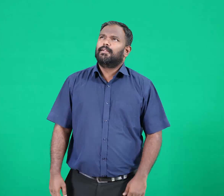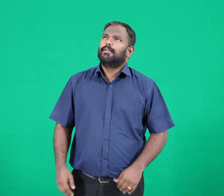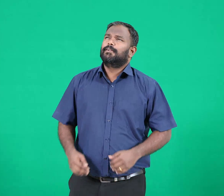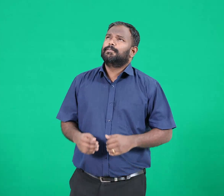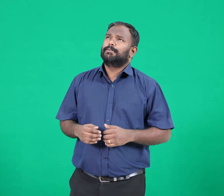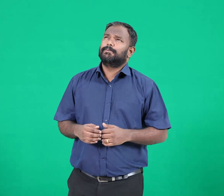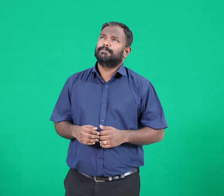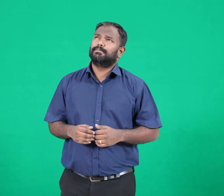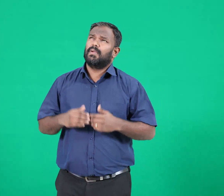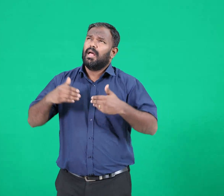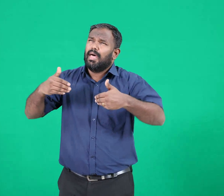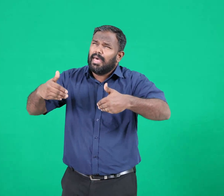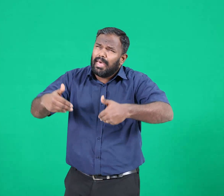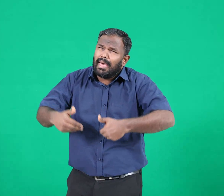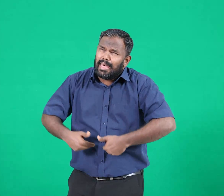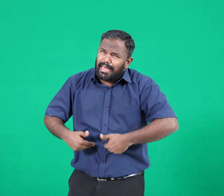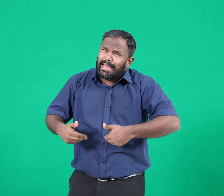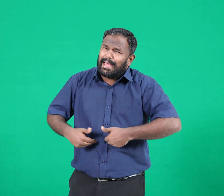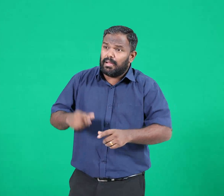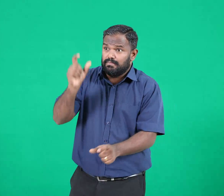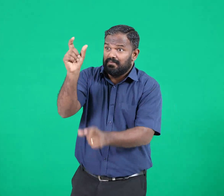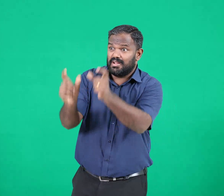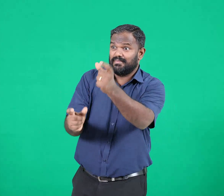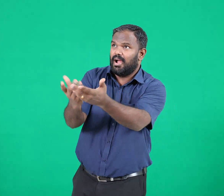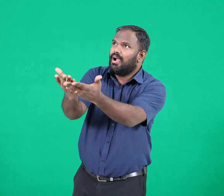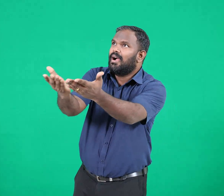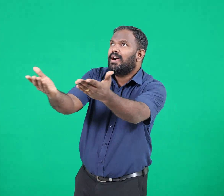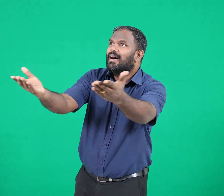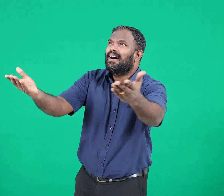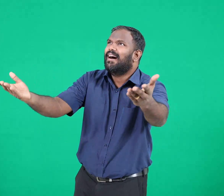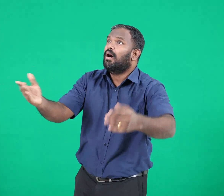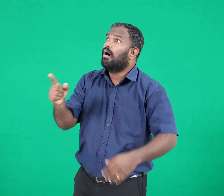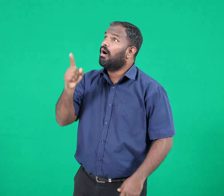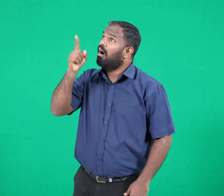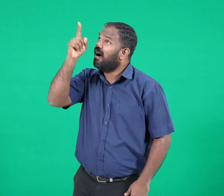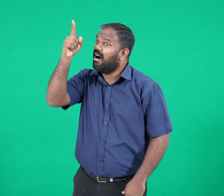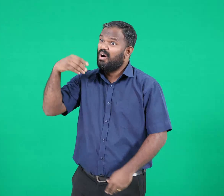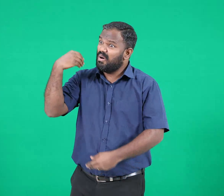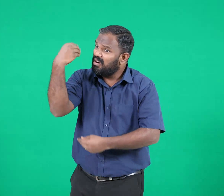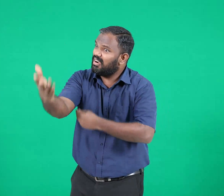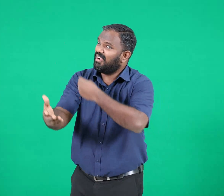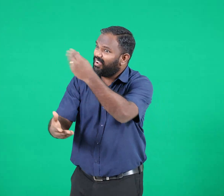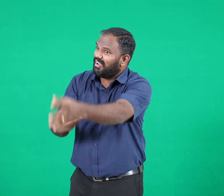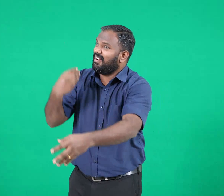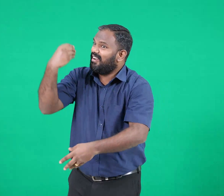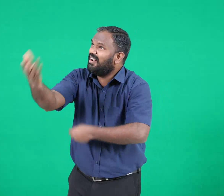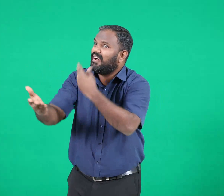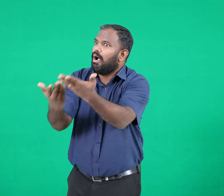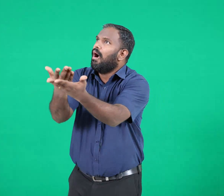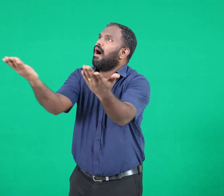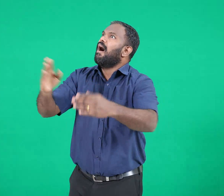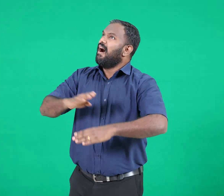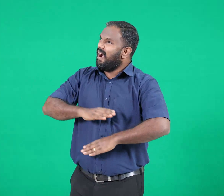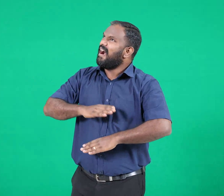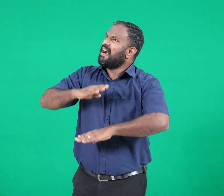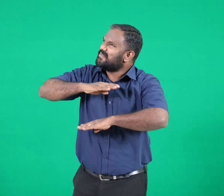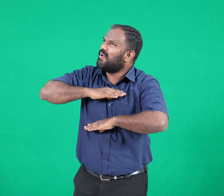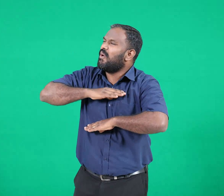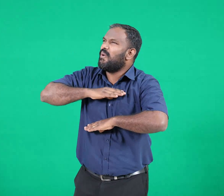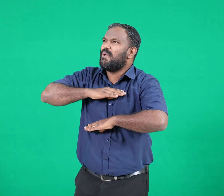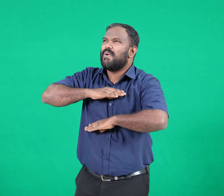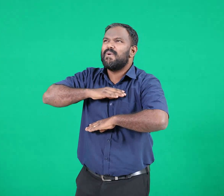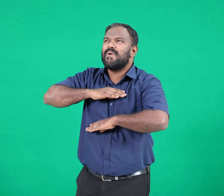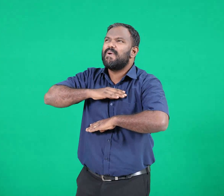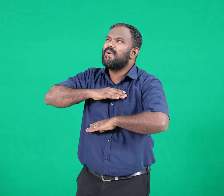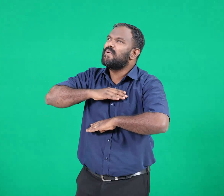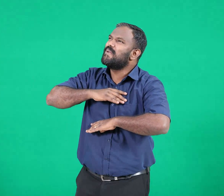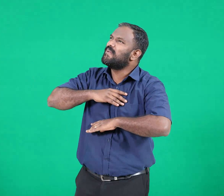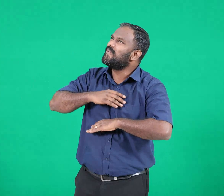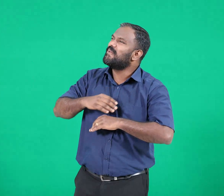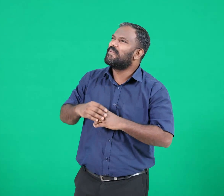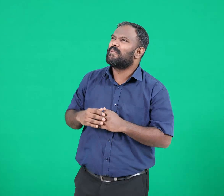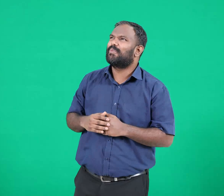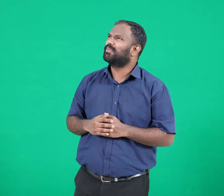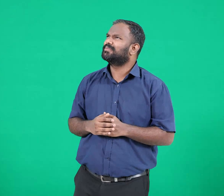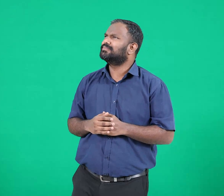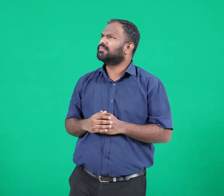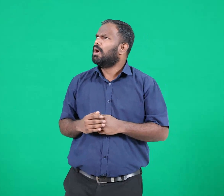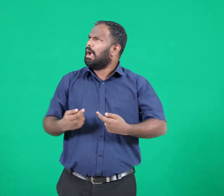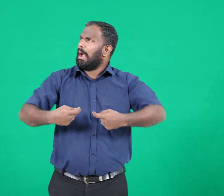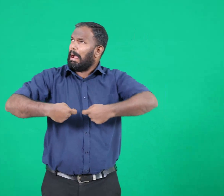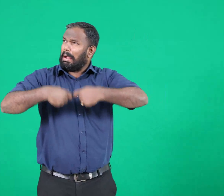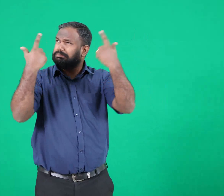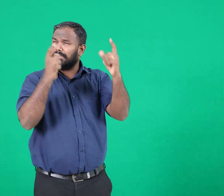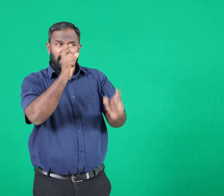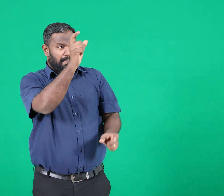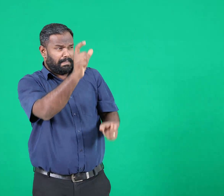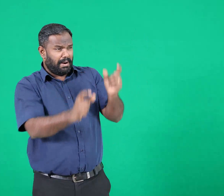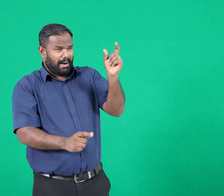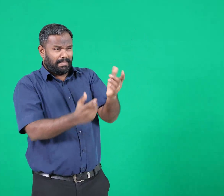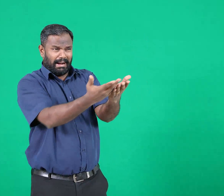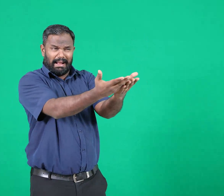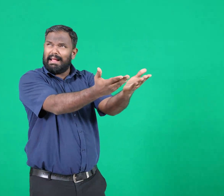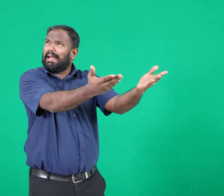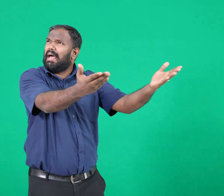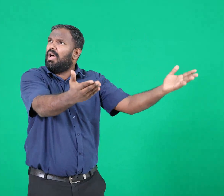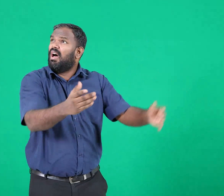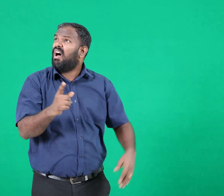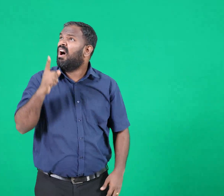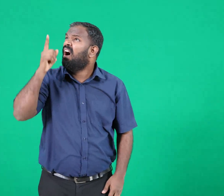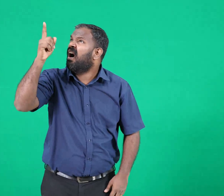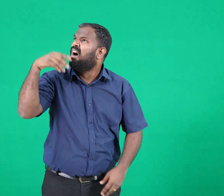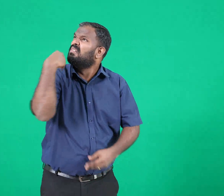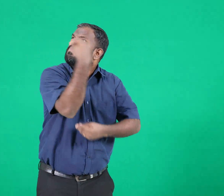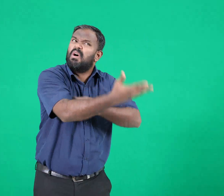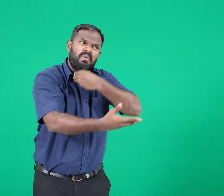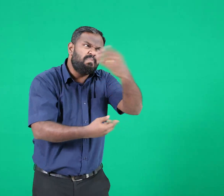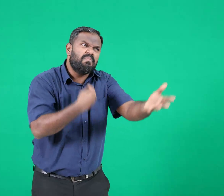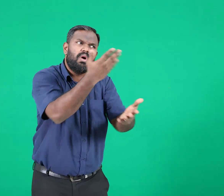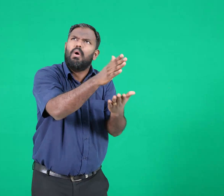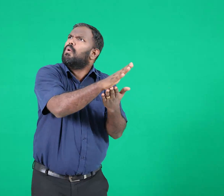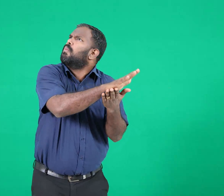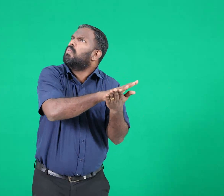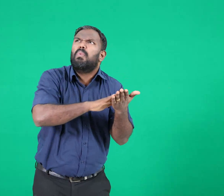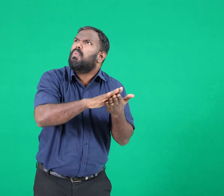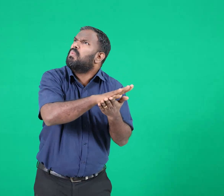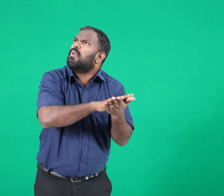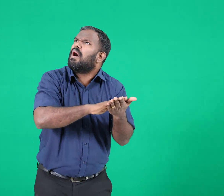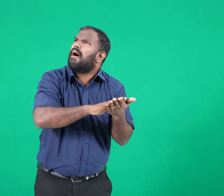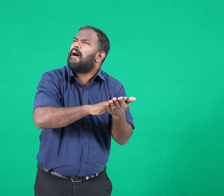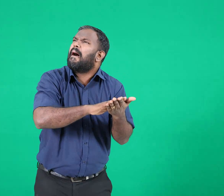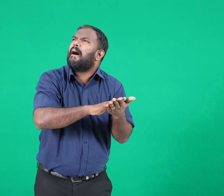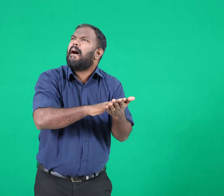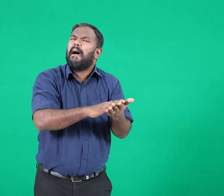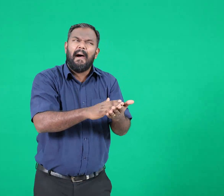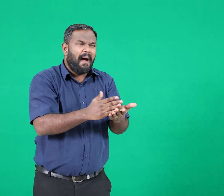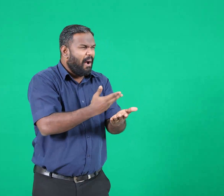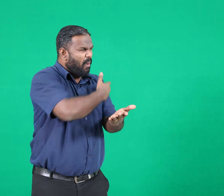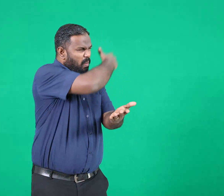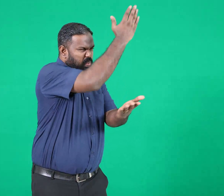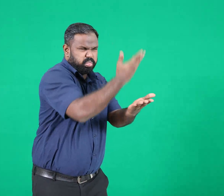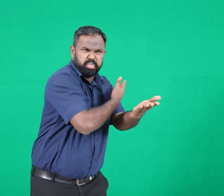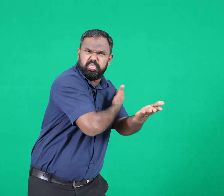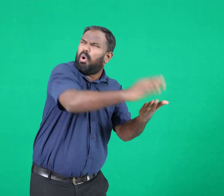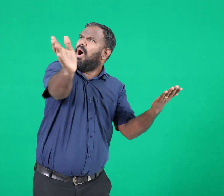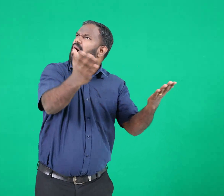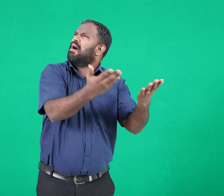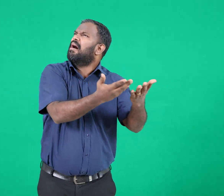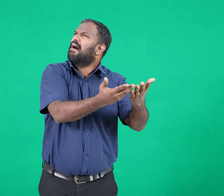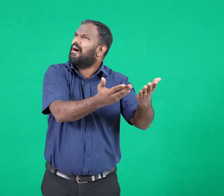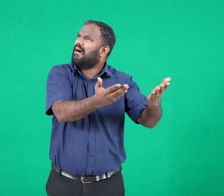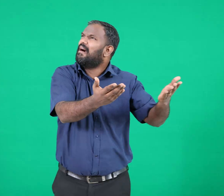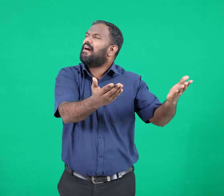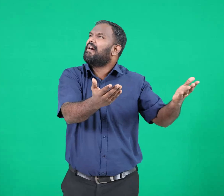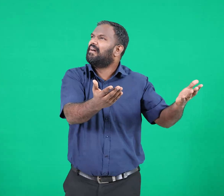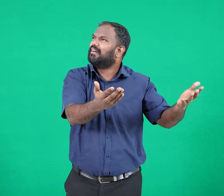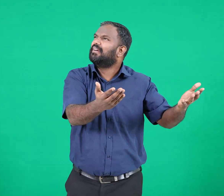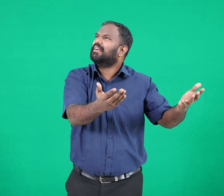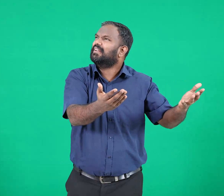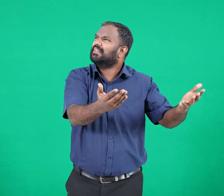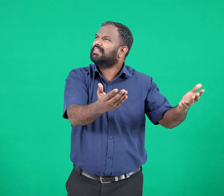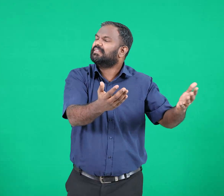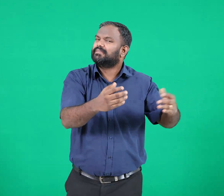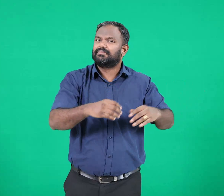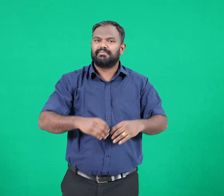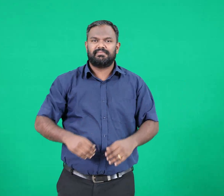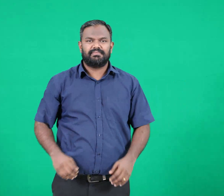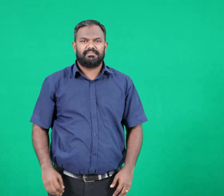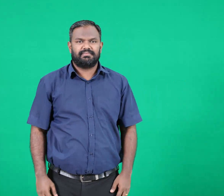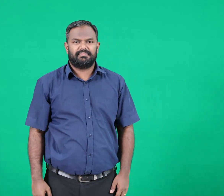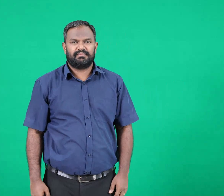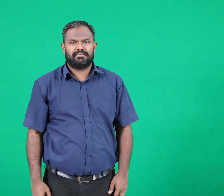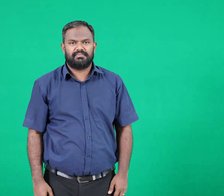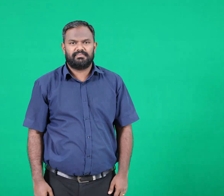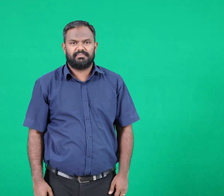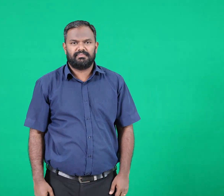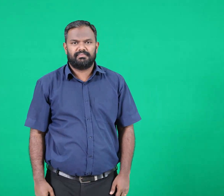He has filled the hungry with good things, but has sent the rich away empty.